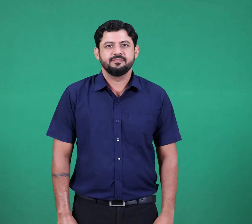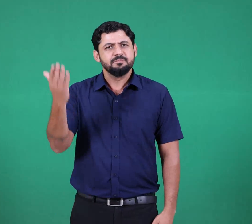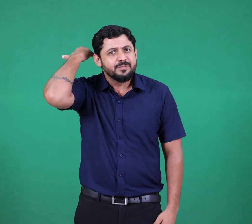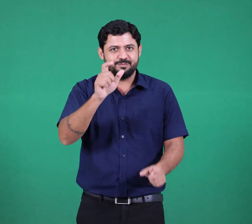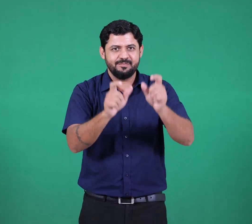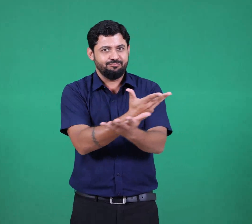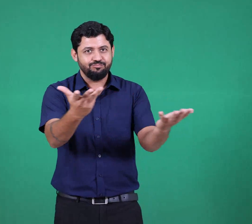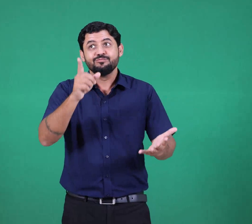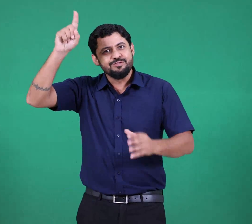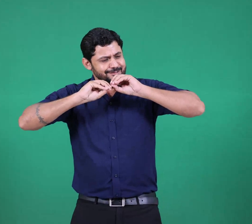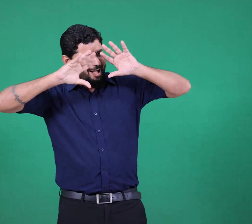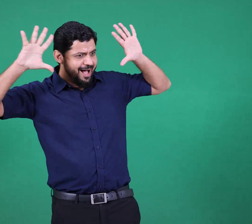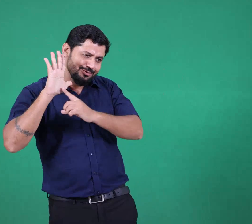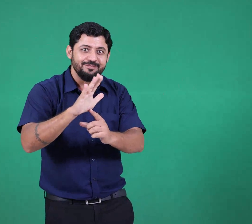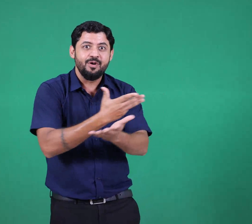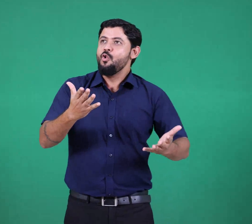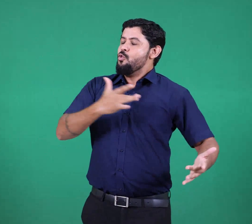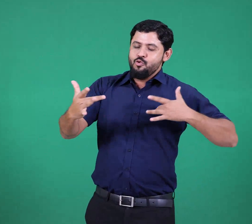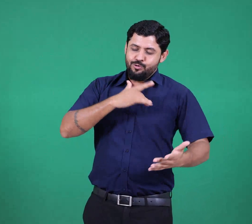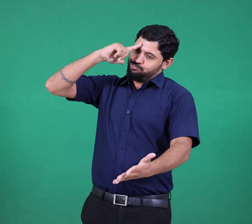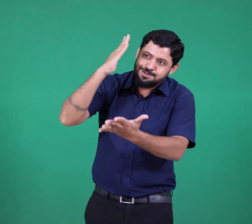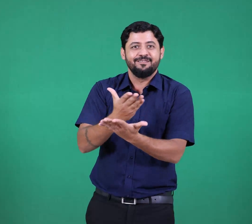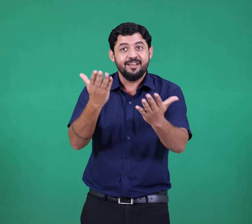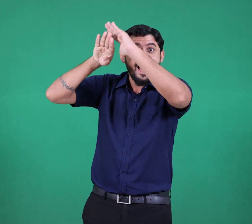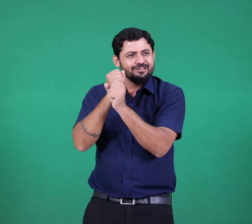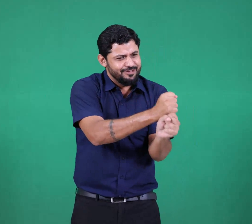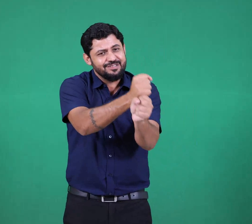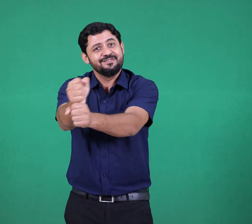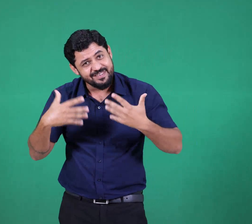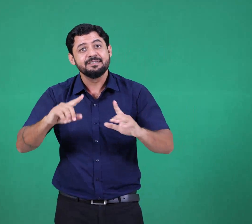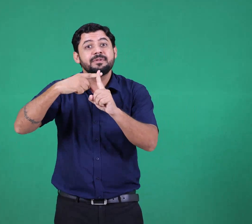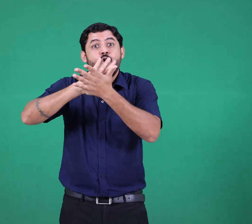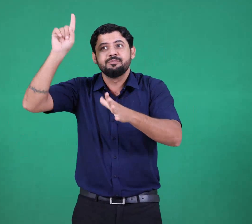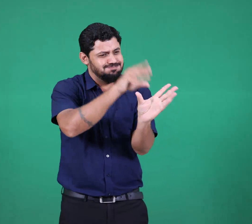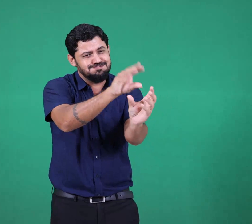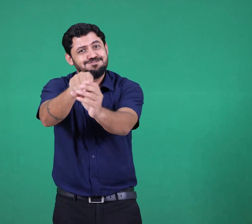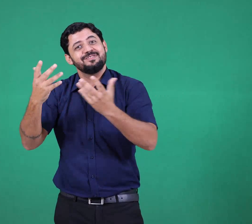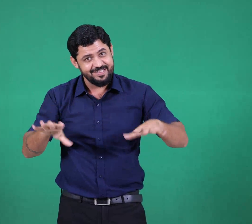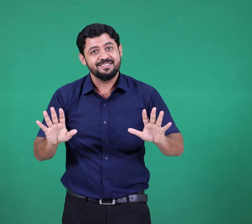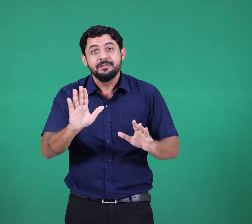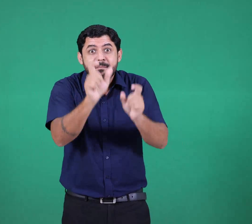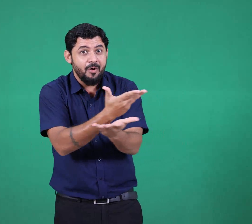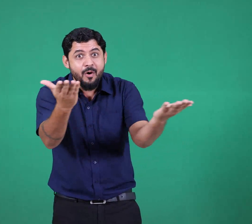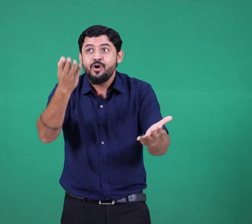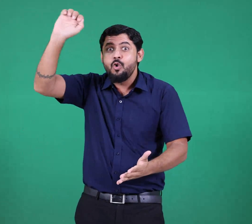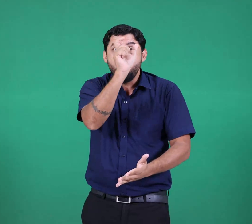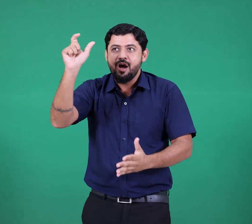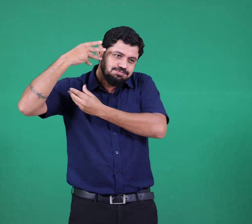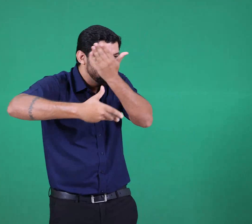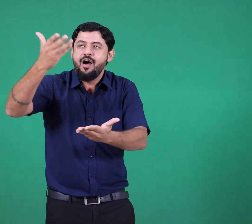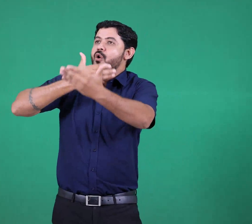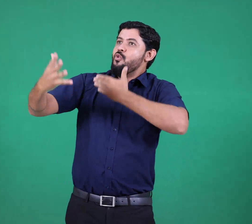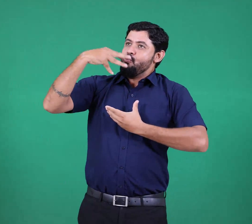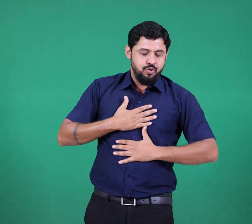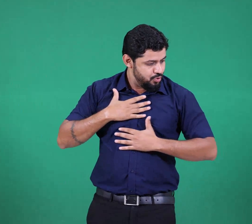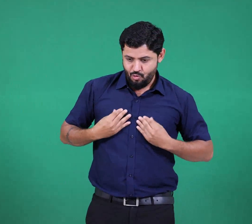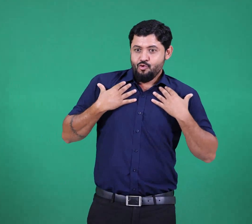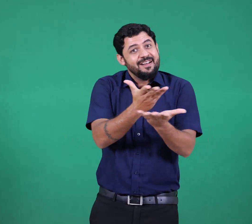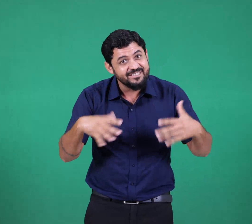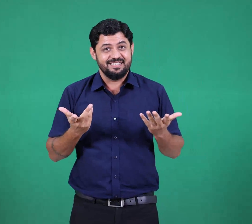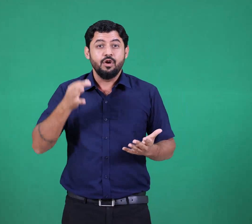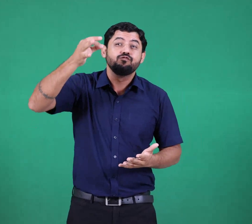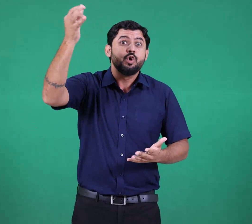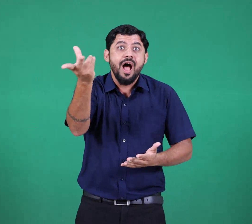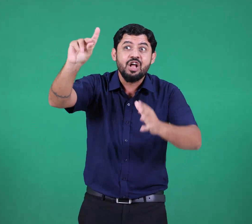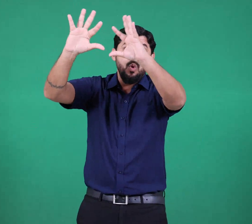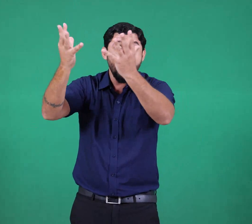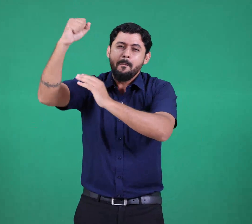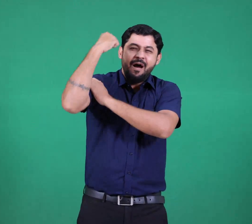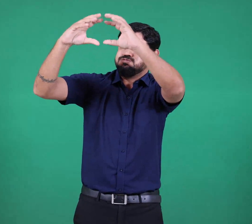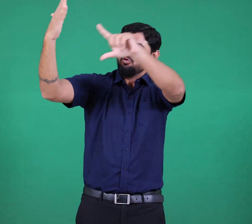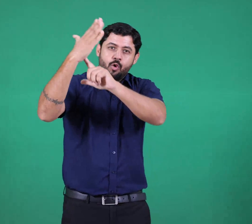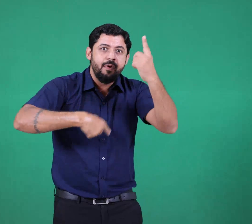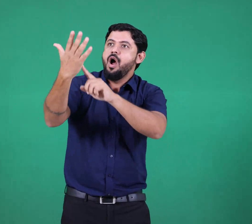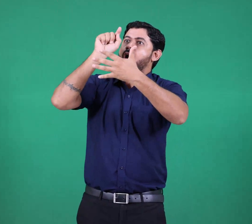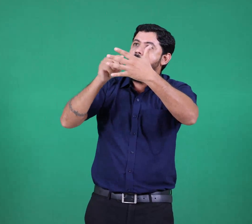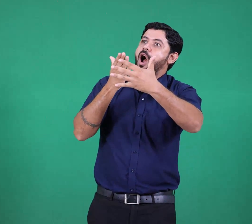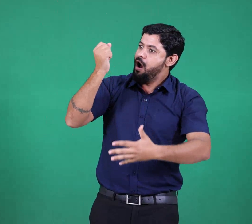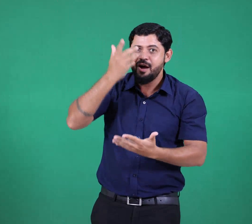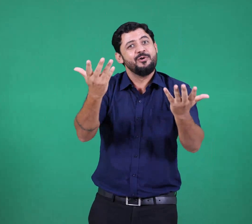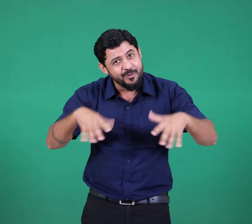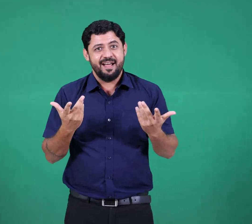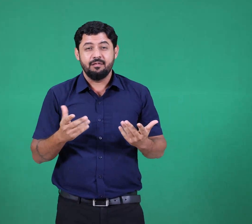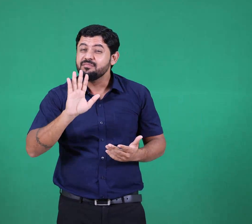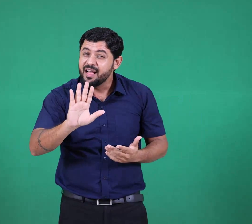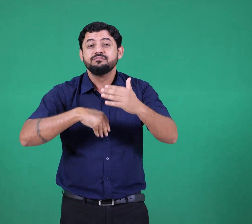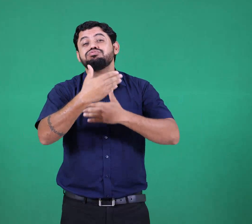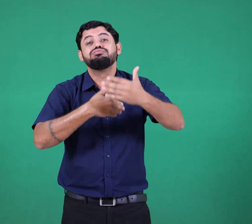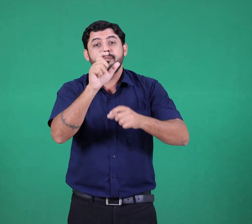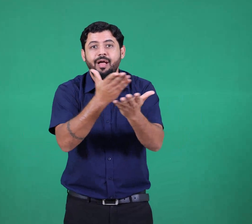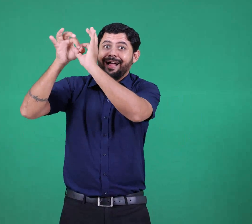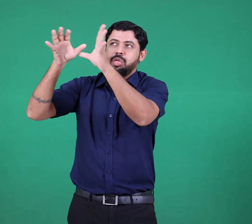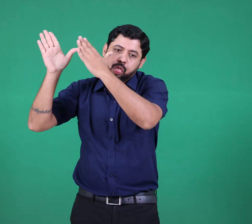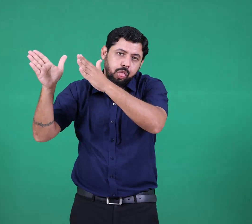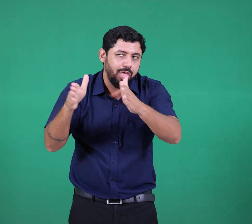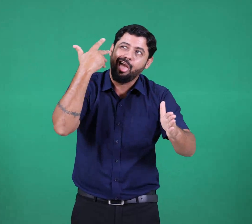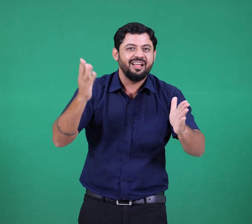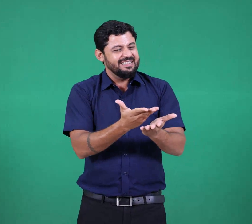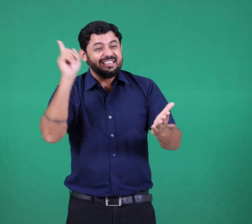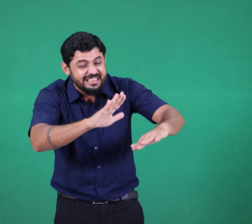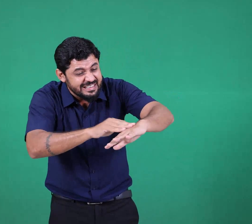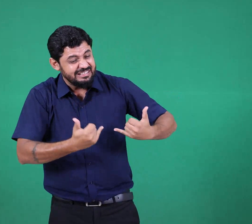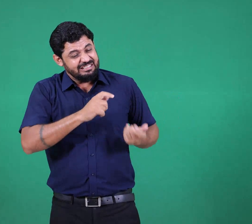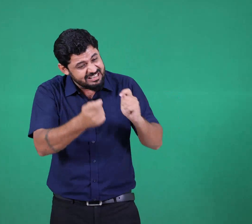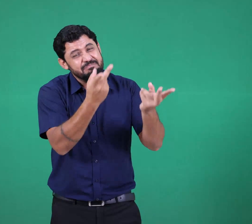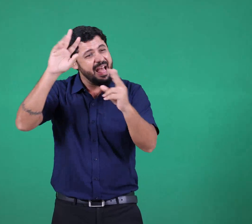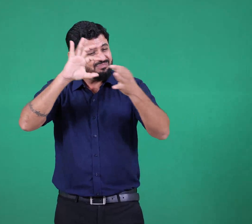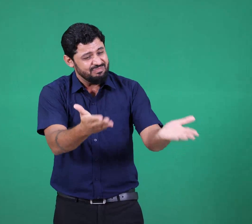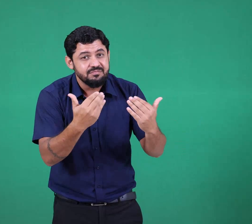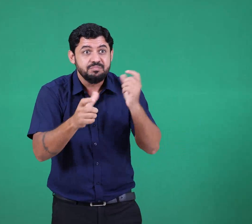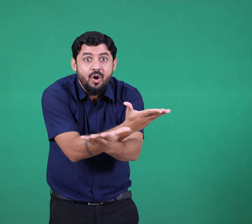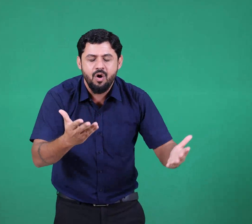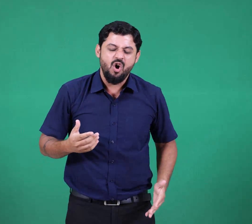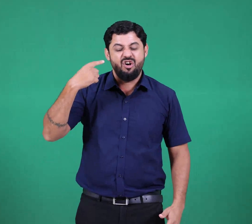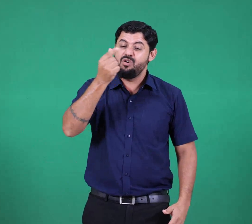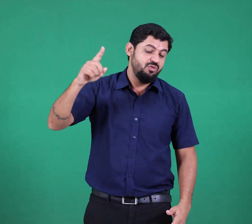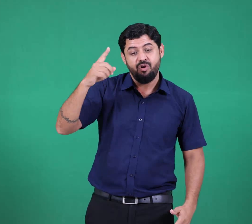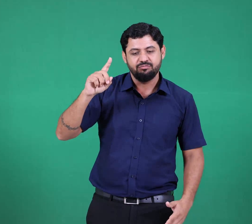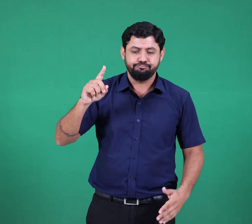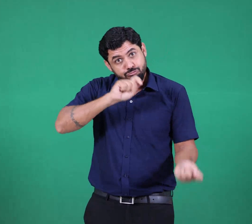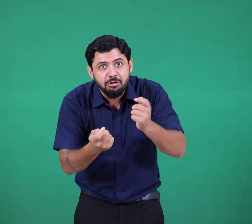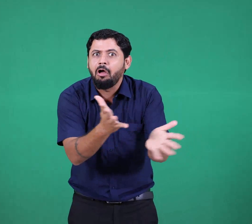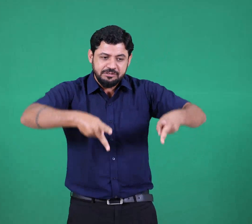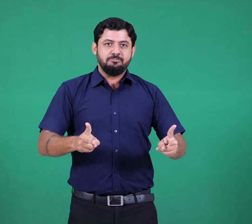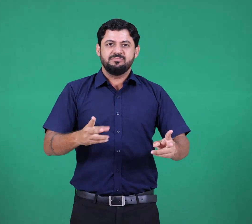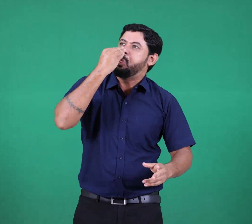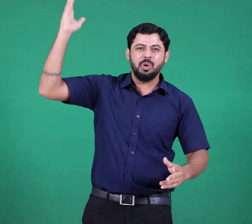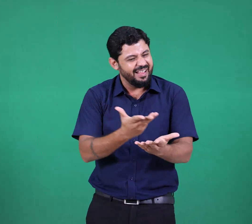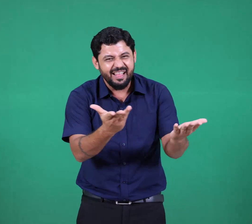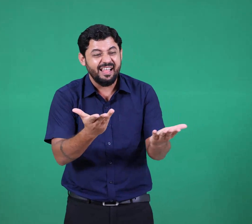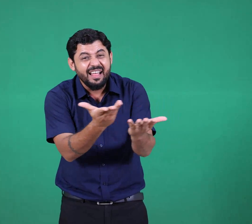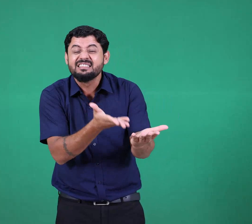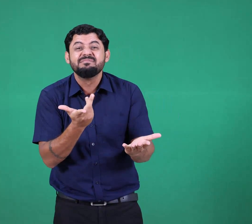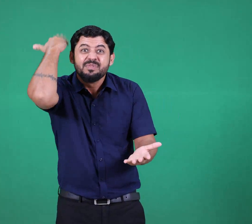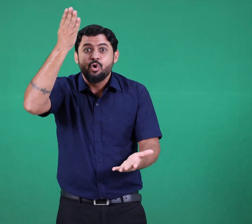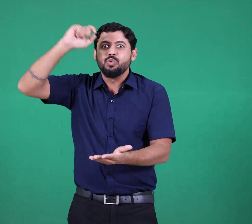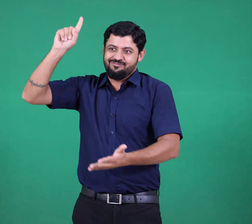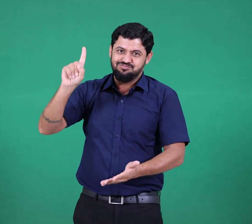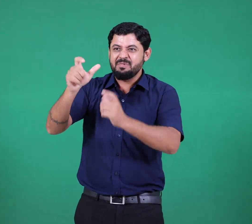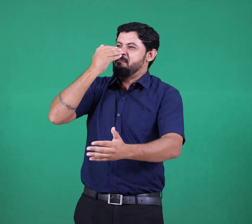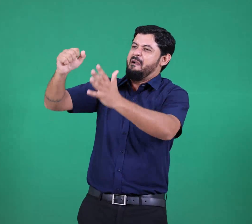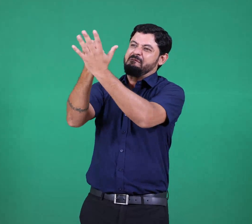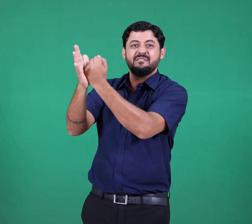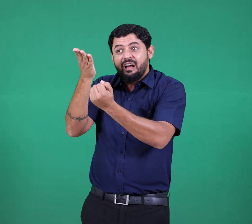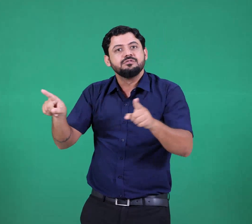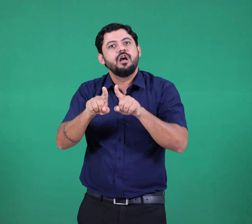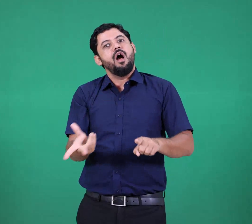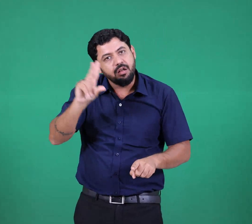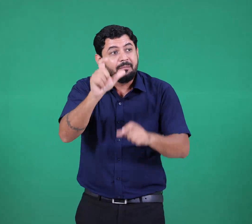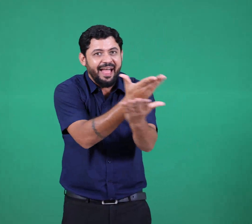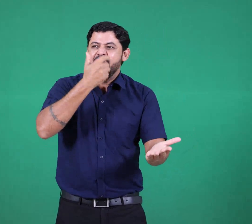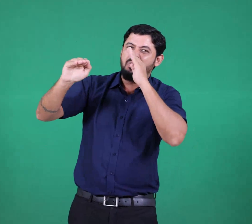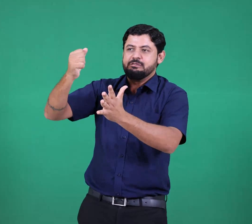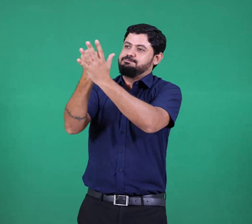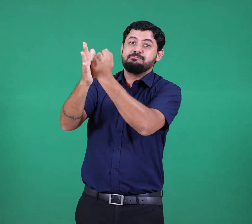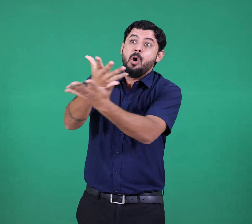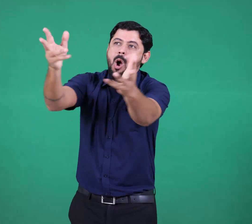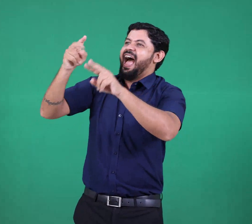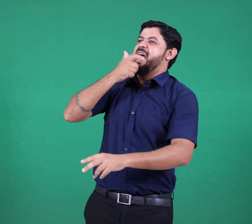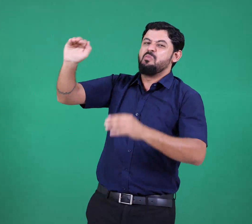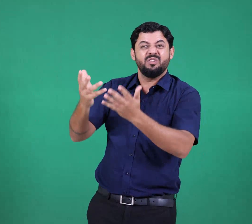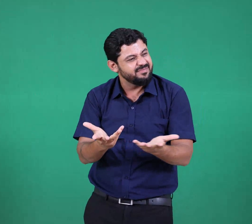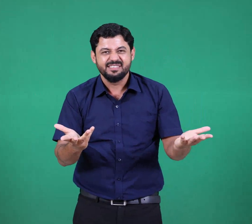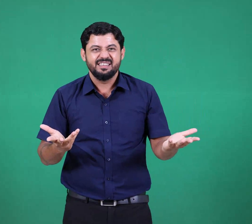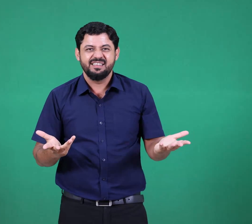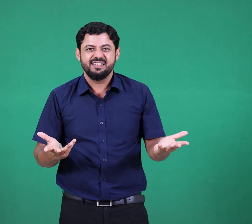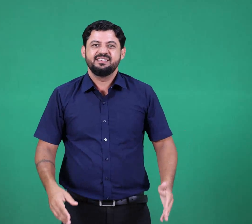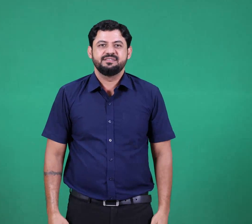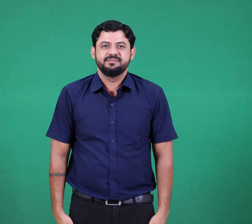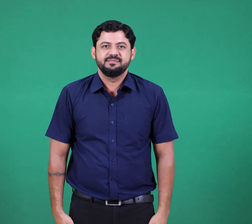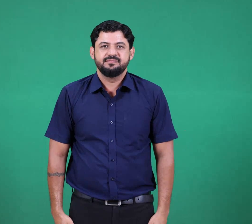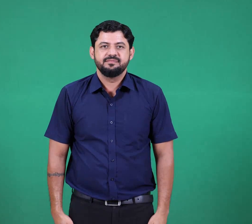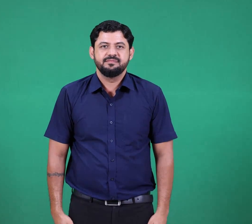It is impossible for those who have once been enlightened, who have tasted the heavenly gift, who have shared in the Holy Spirit, who have tasted the goodness of the word of God and the powers of the coming age- and then have fallen away- to be restored to repentance, because they themselves are crucifying the Son of God all over again and subjecting Him to open shame.